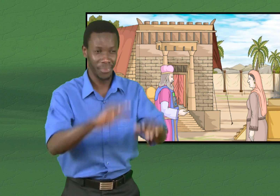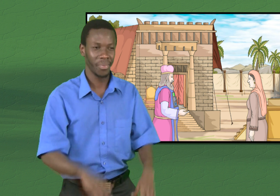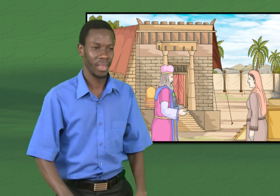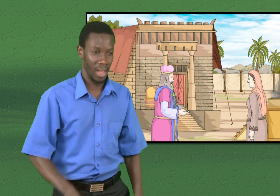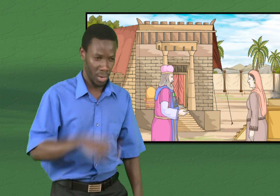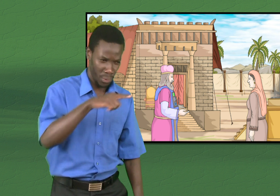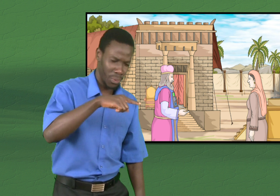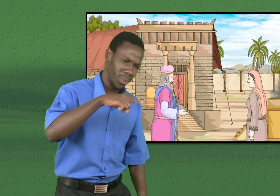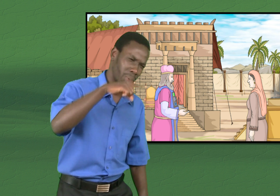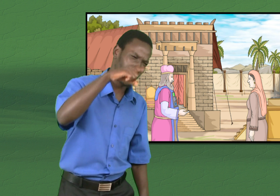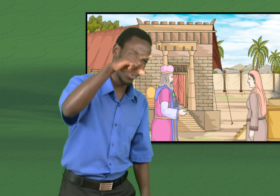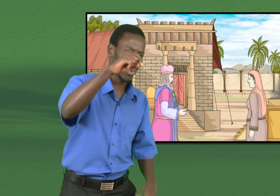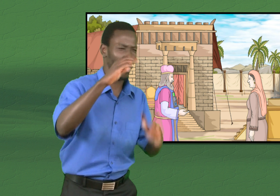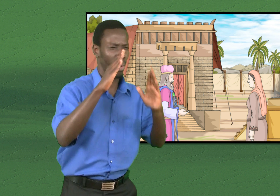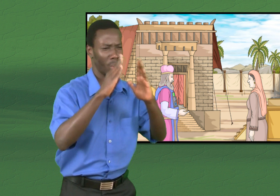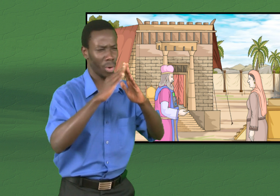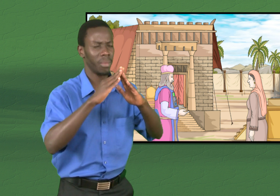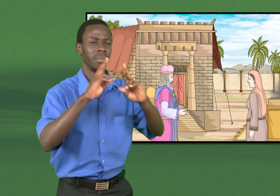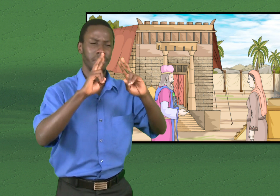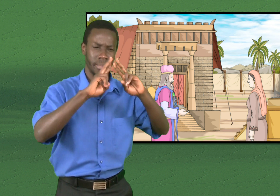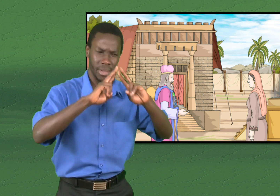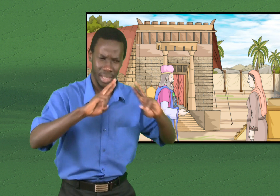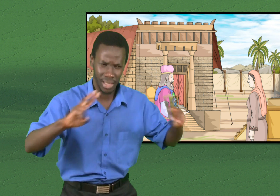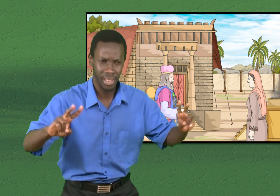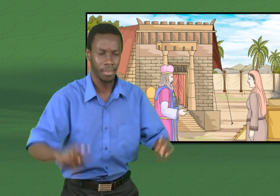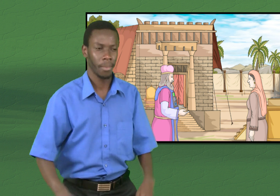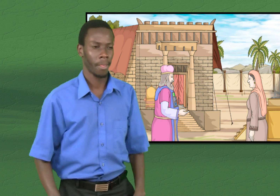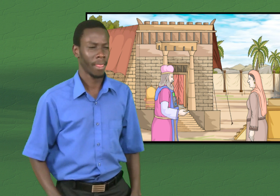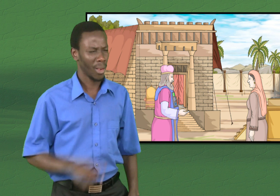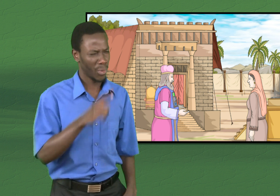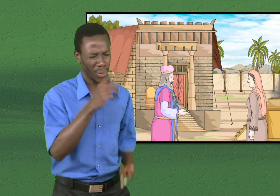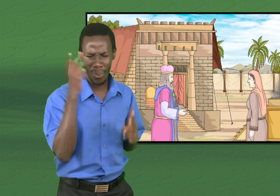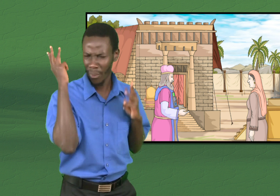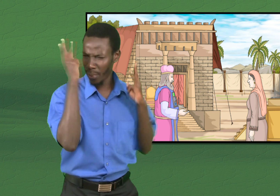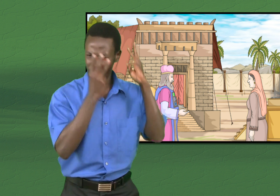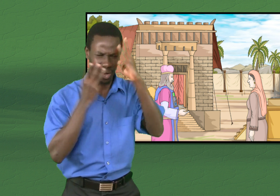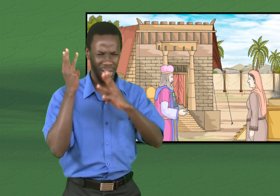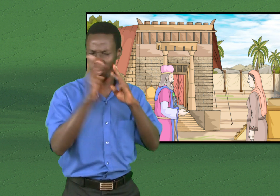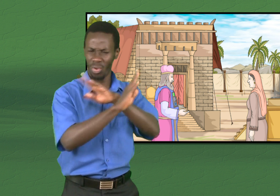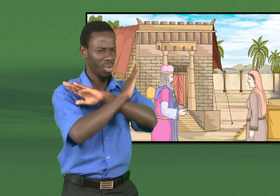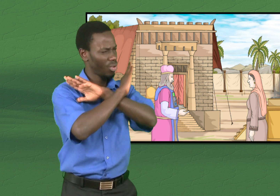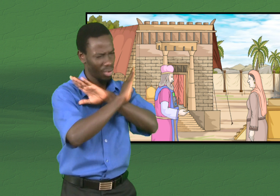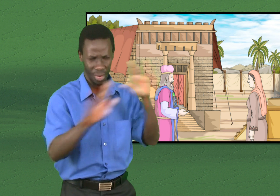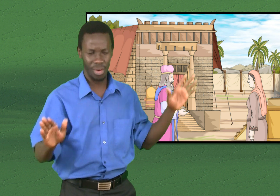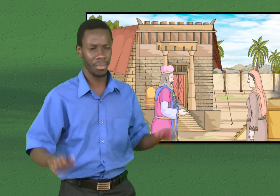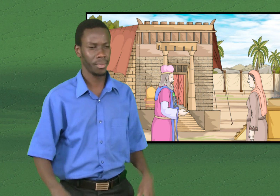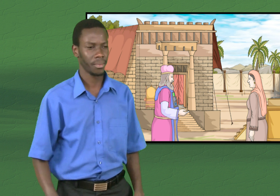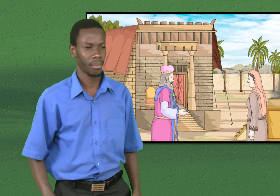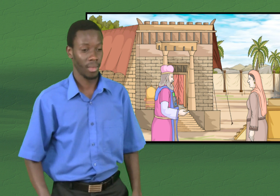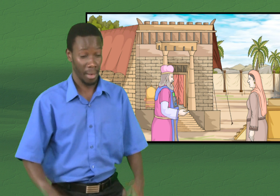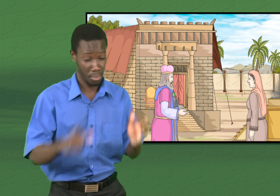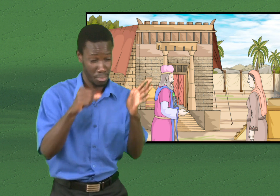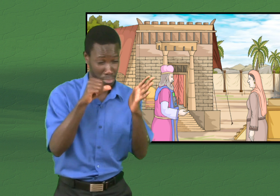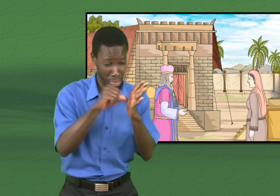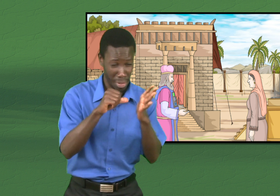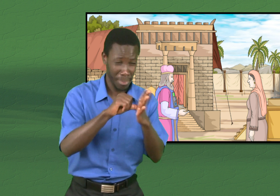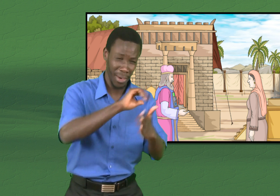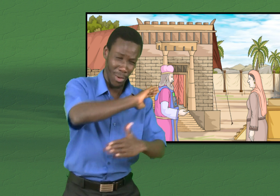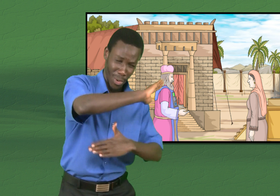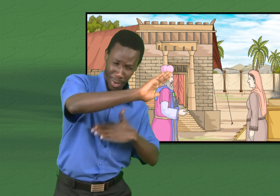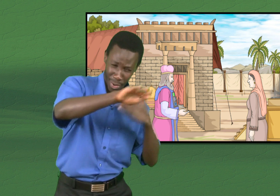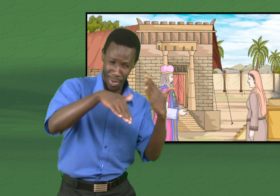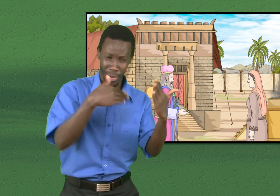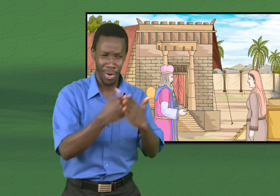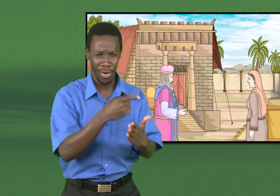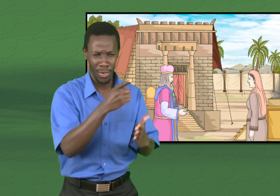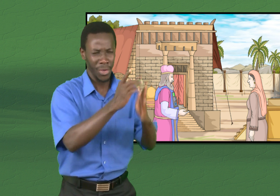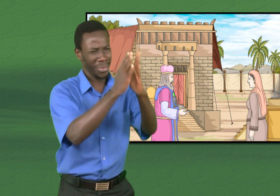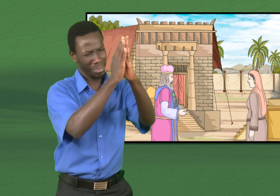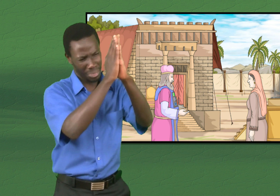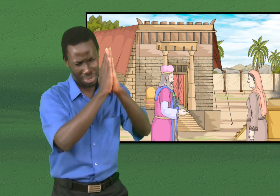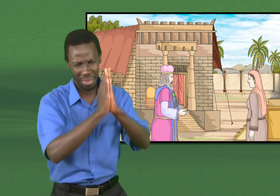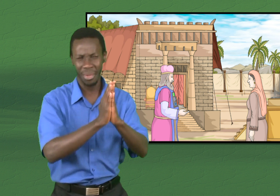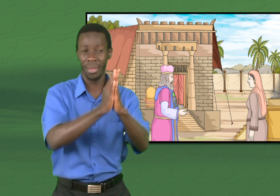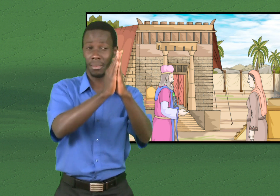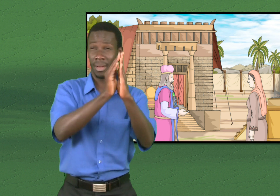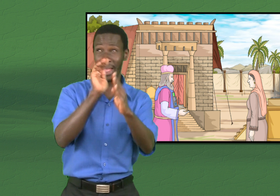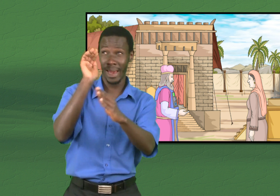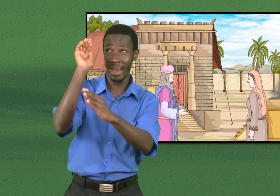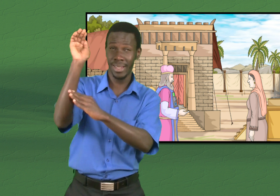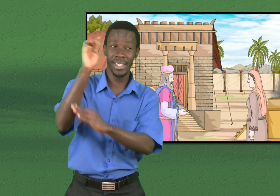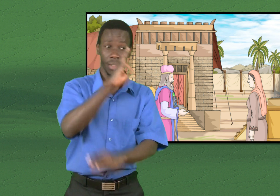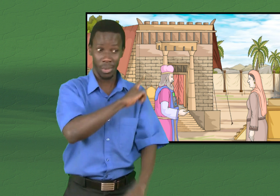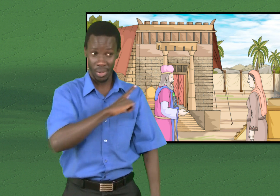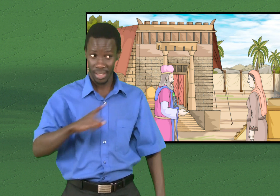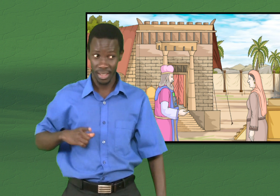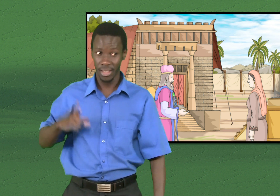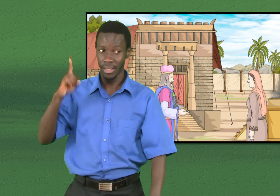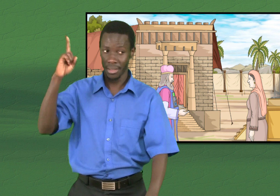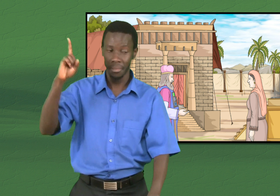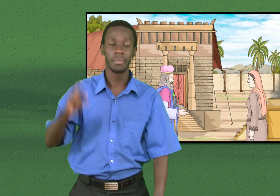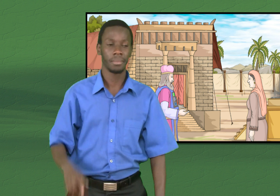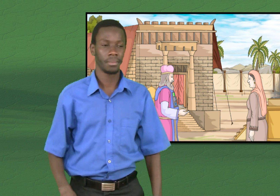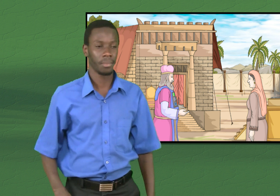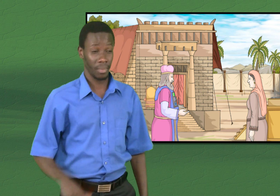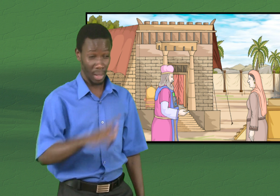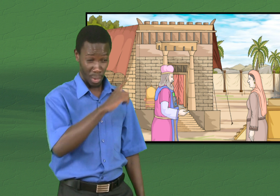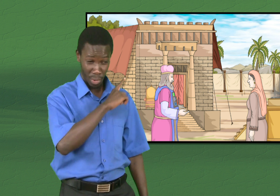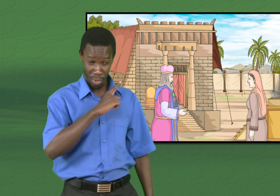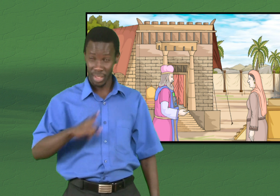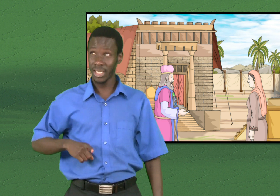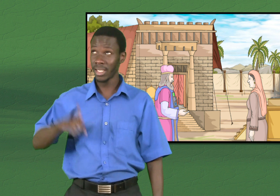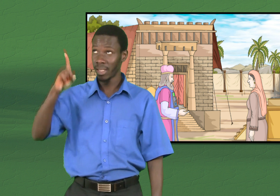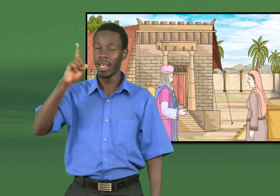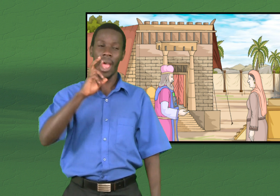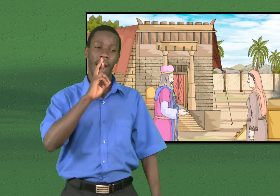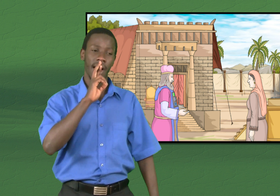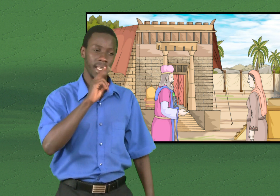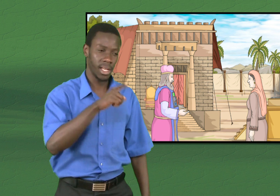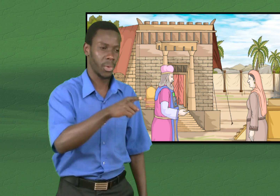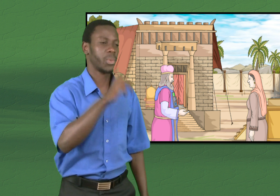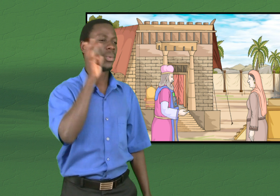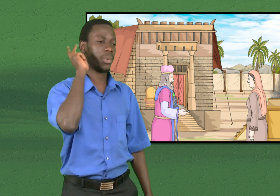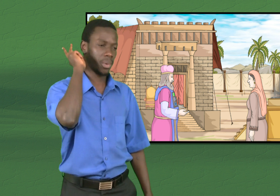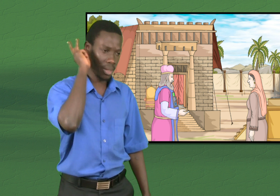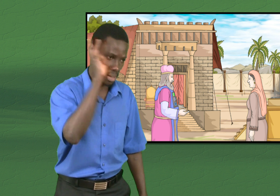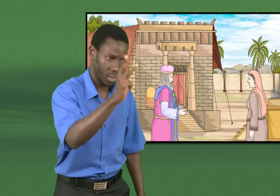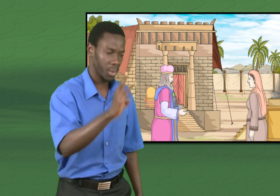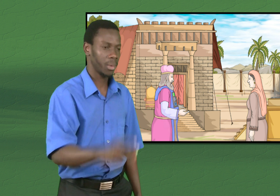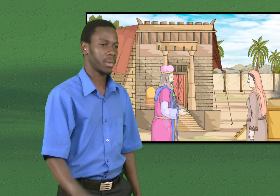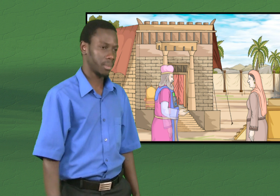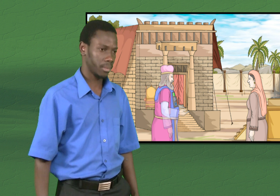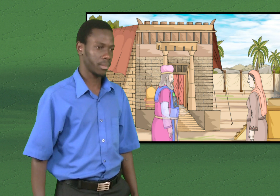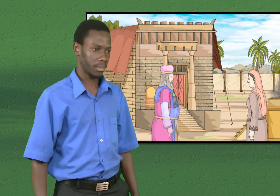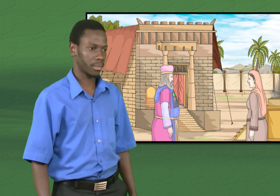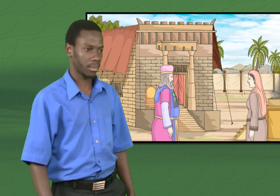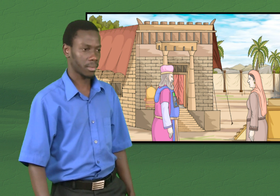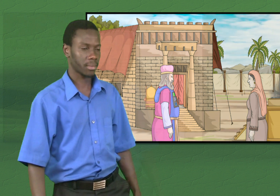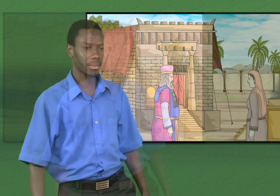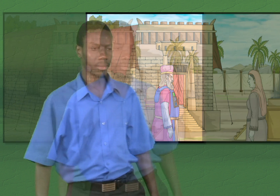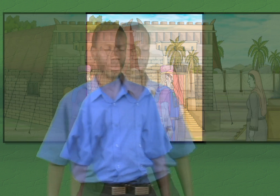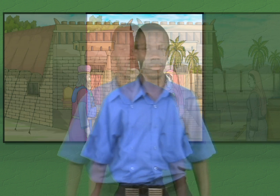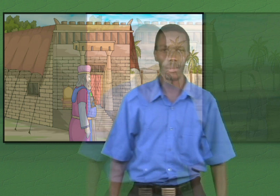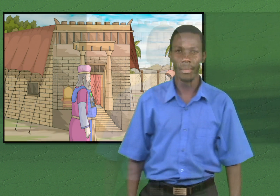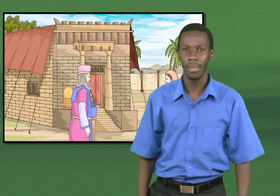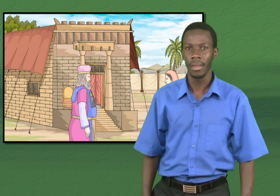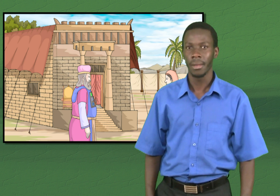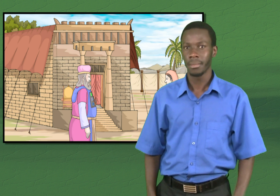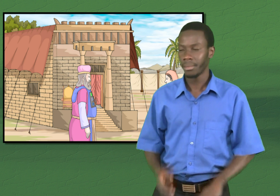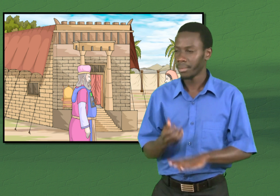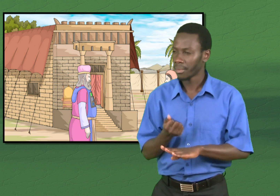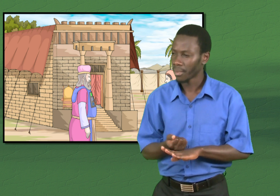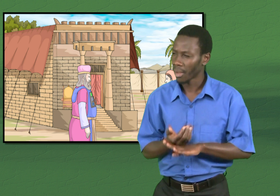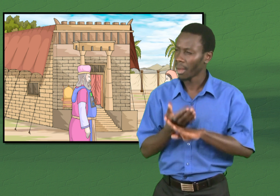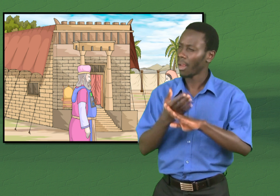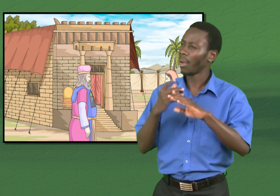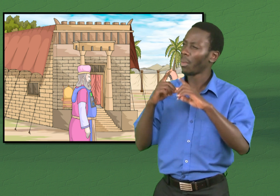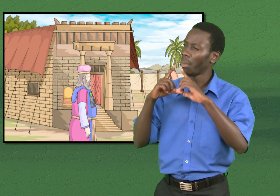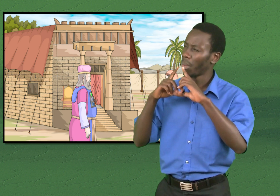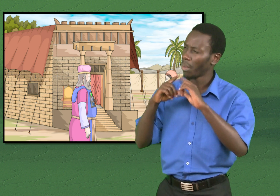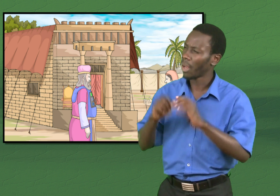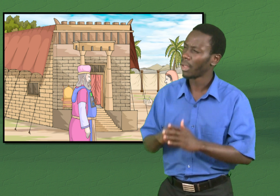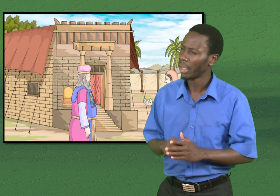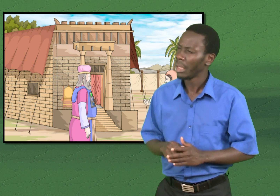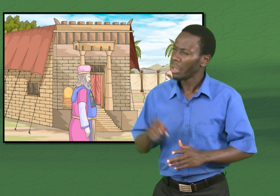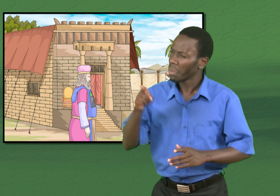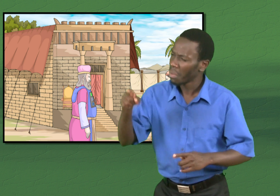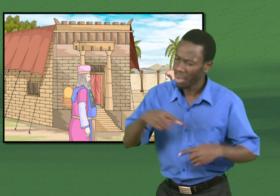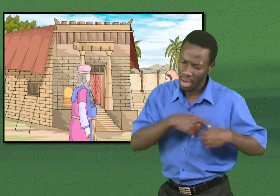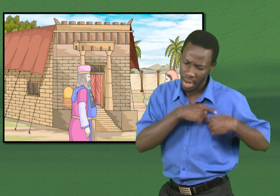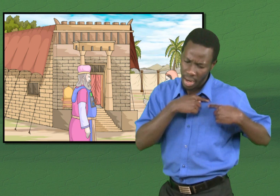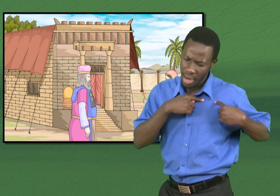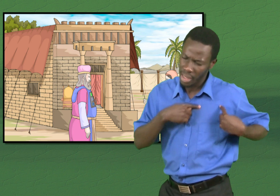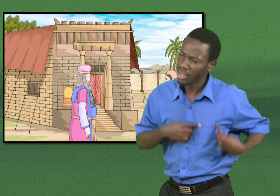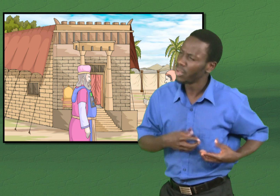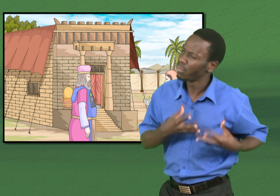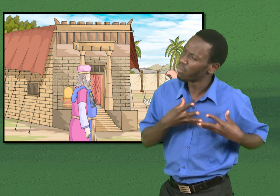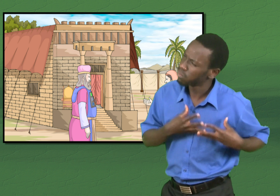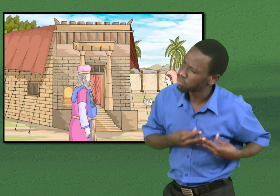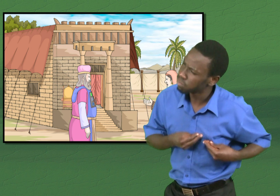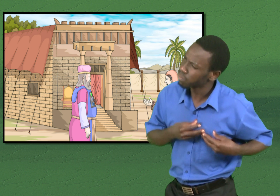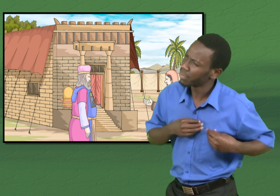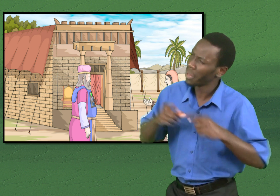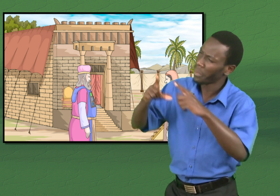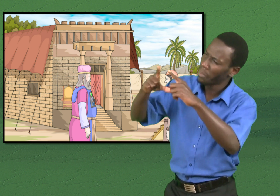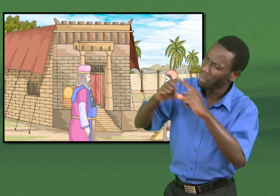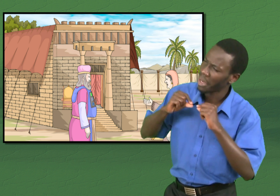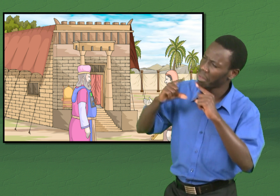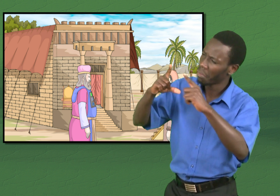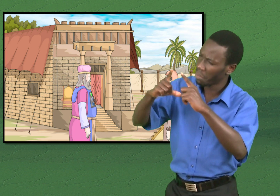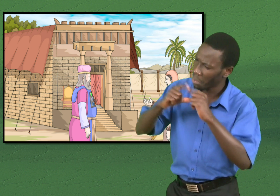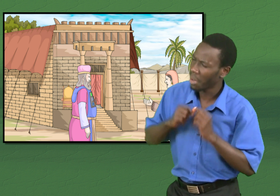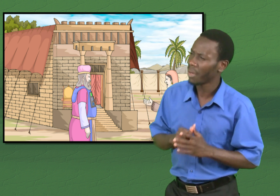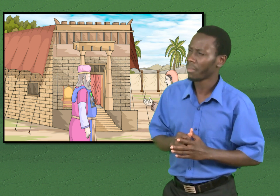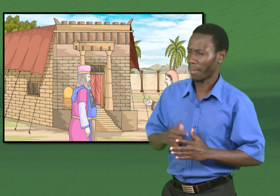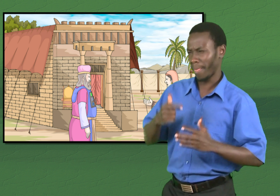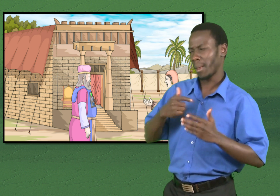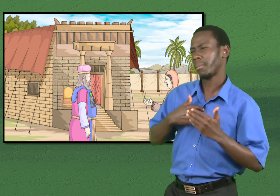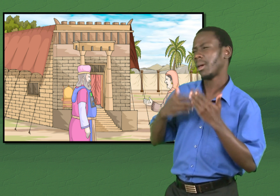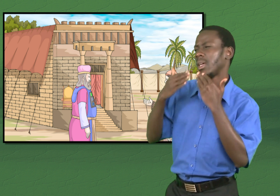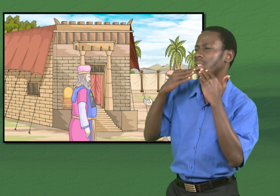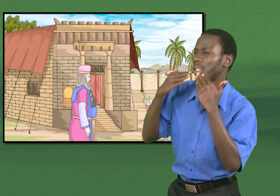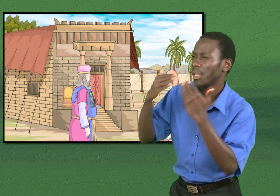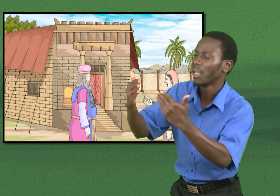“Go in peace,” Eli replied, “and may the God of Israel grant the petition you have asked of Him.”